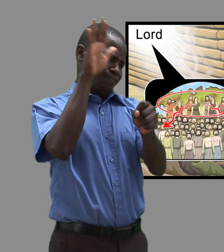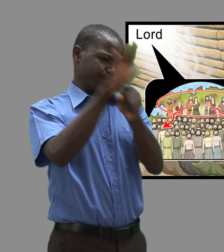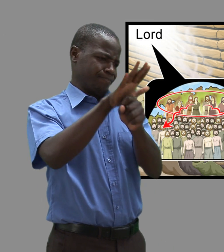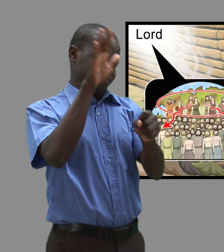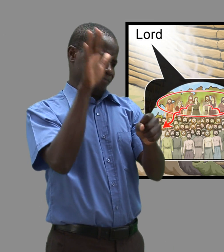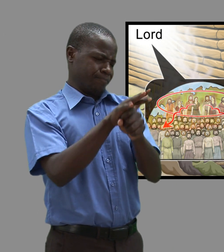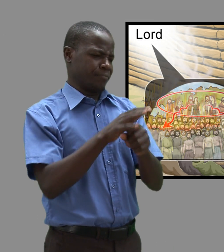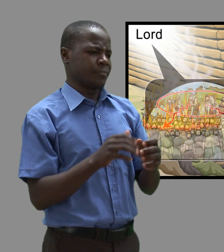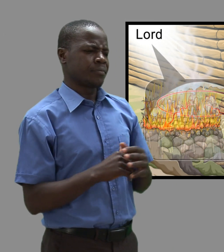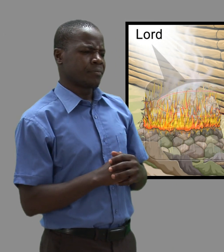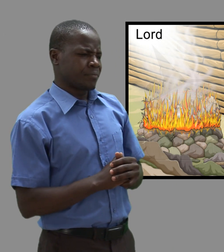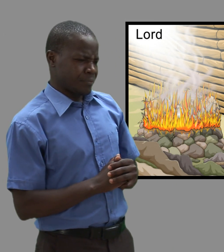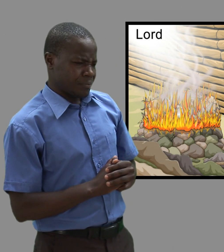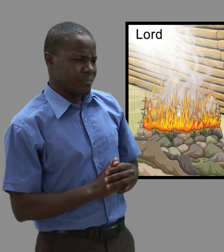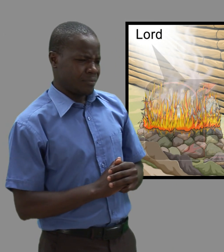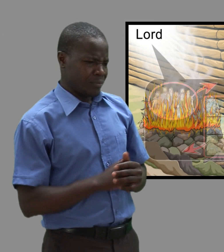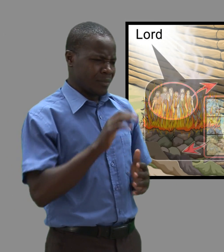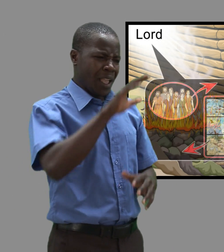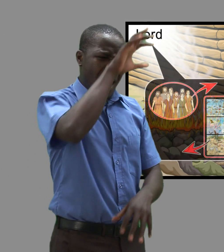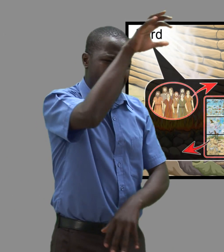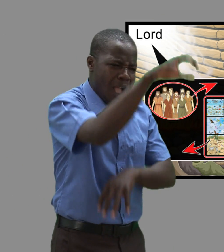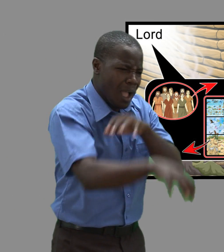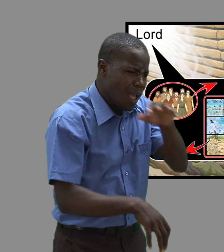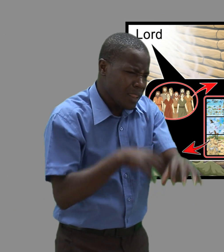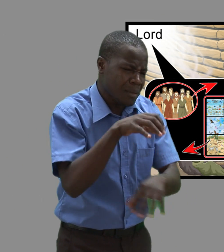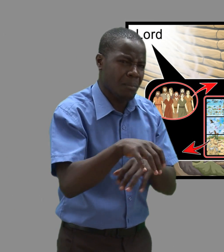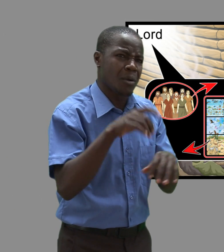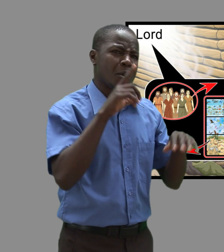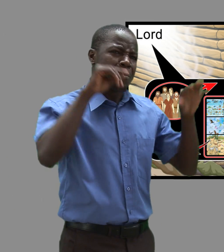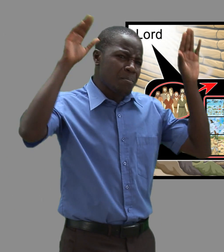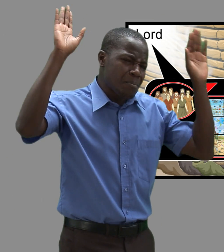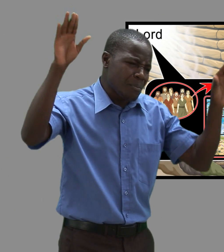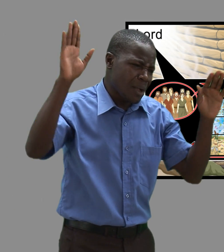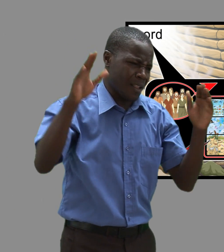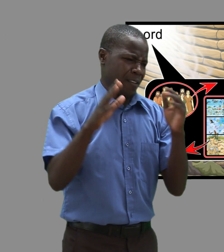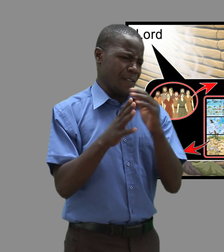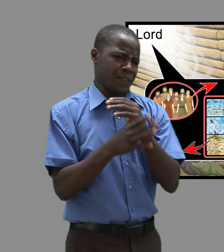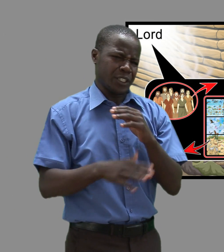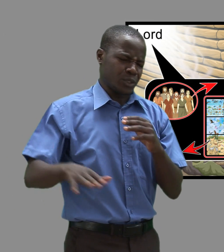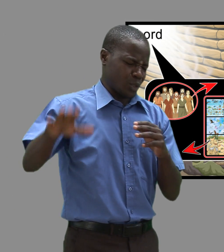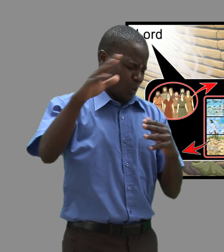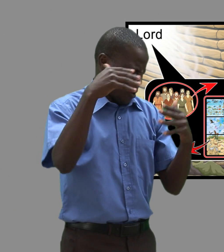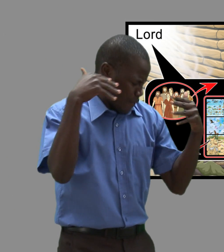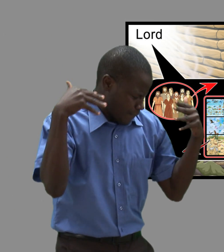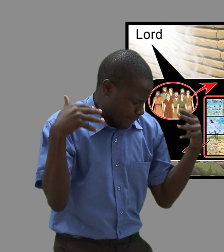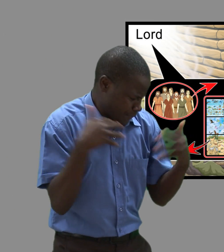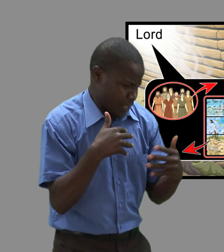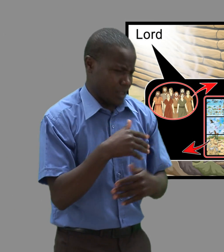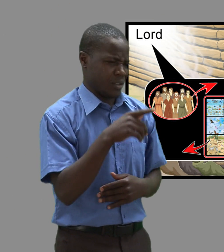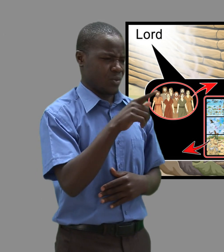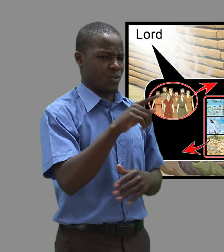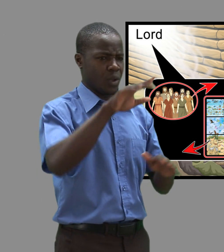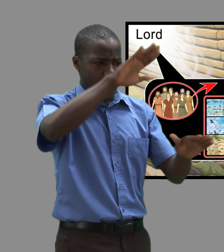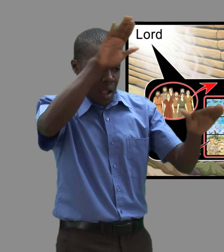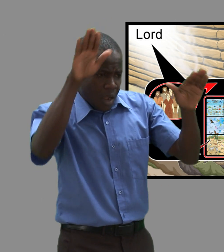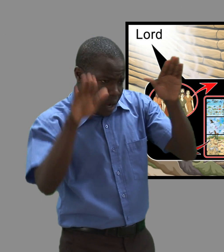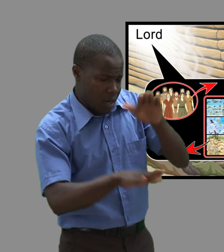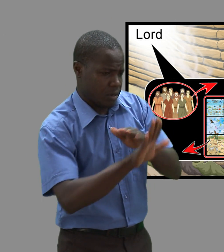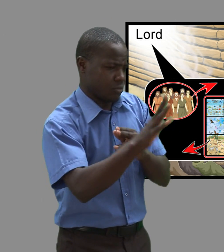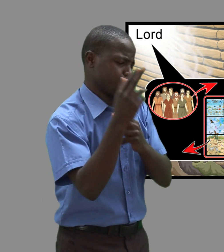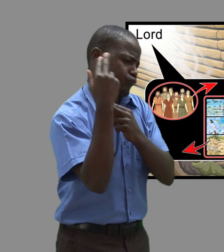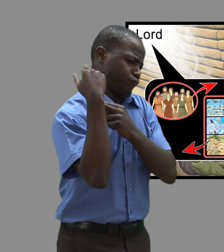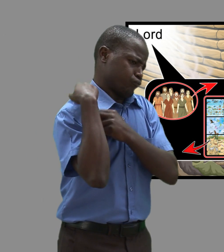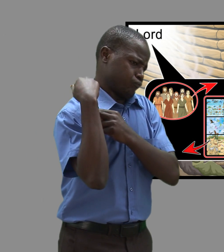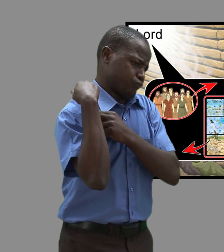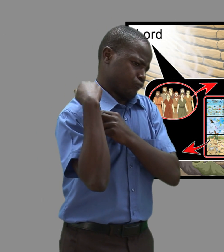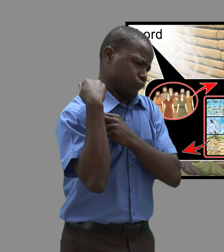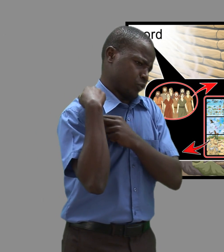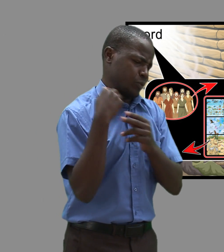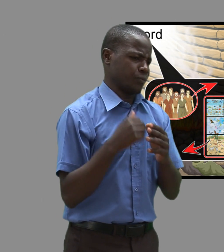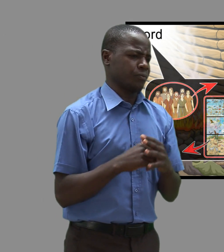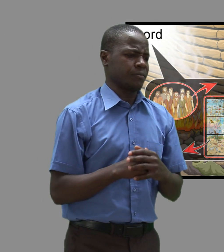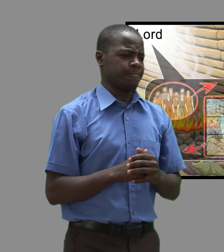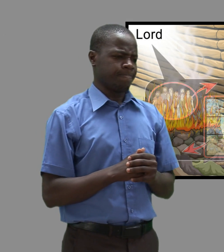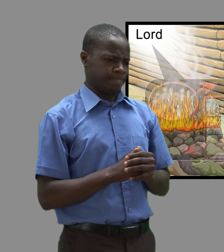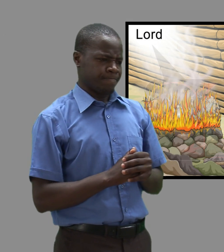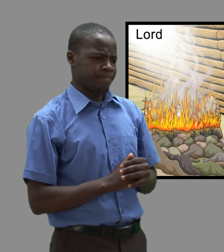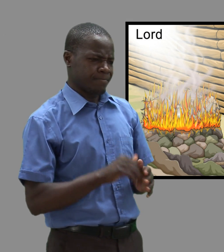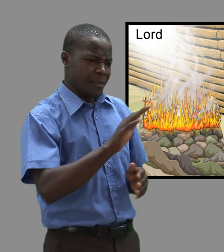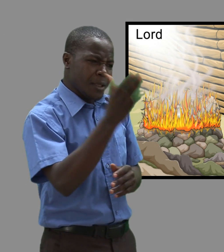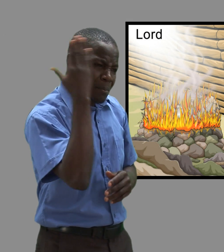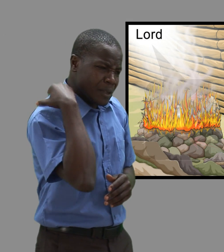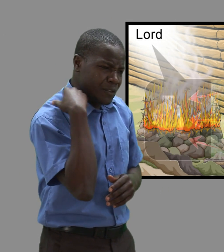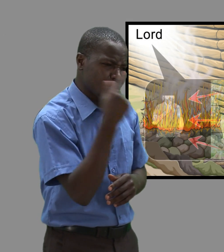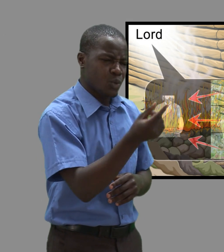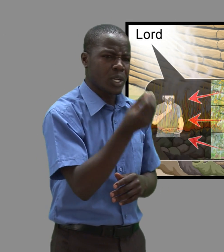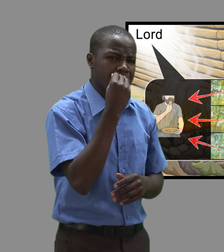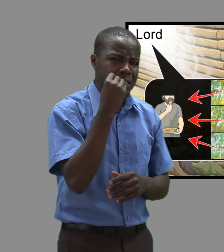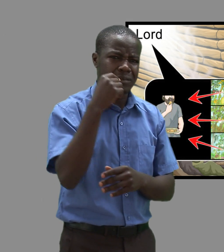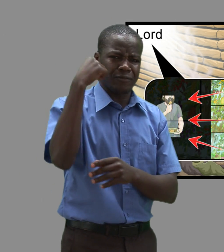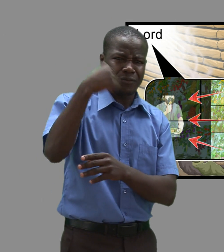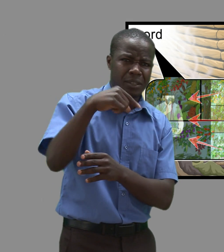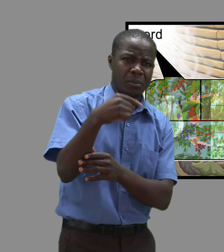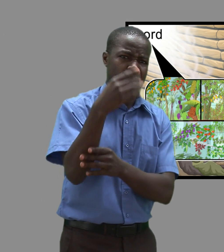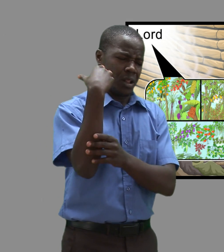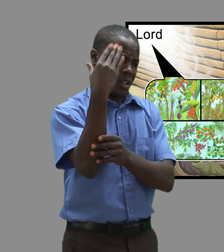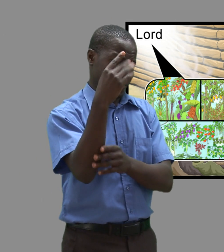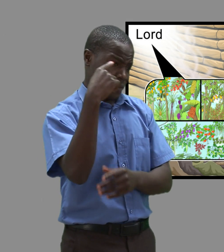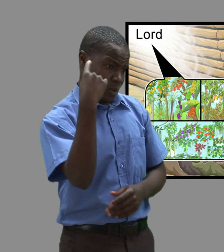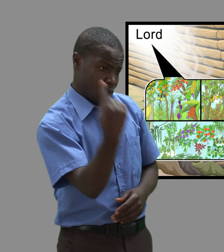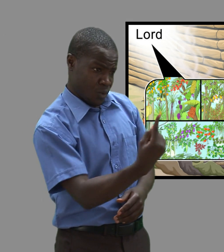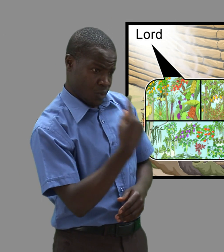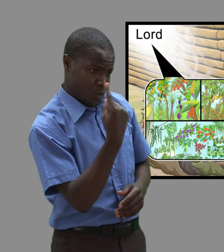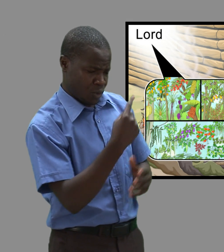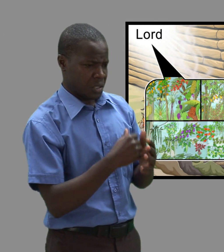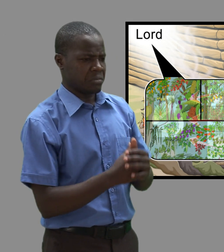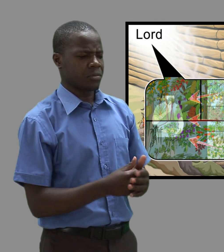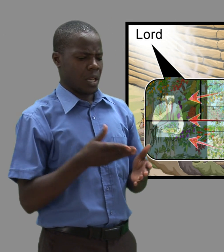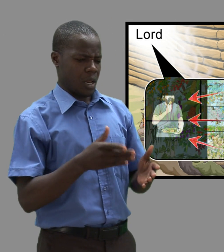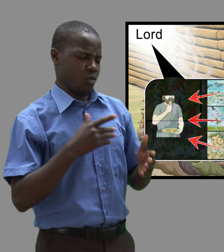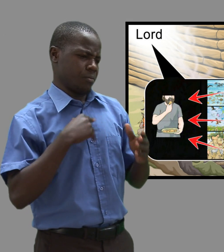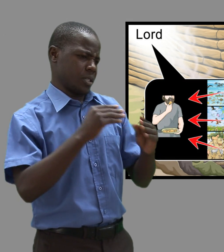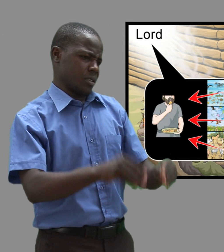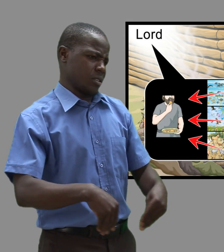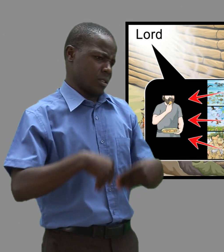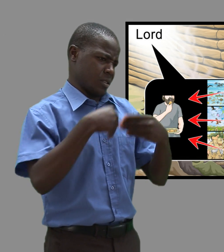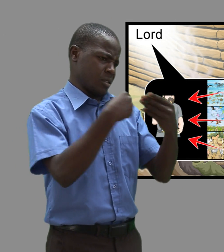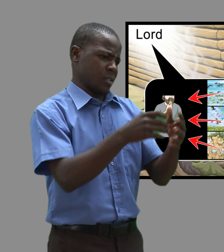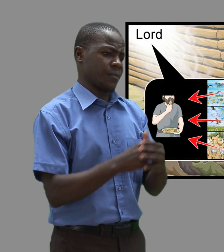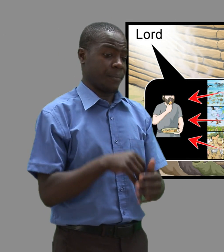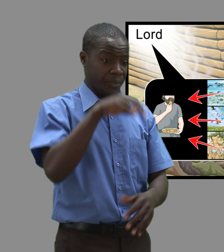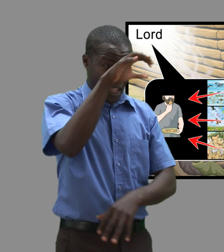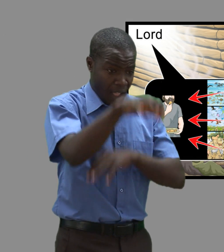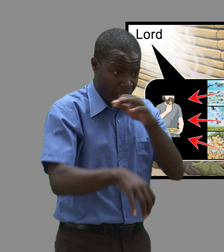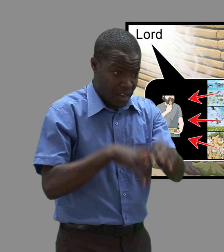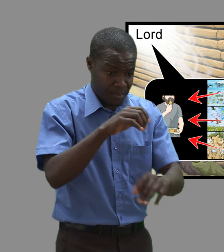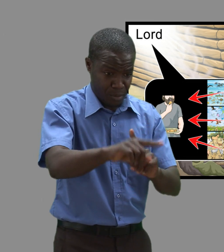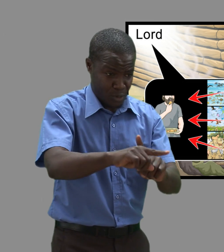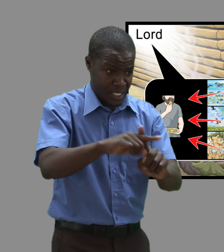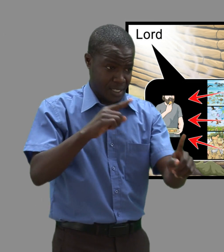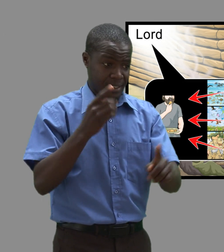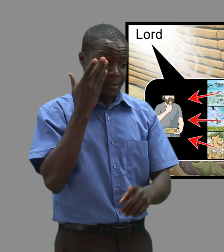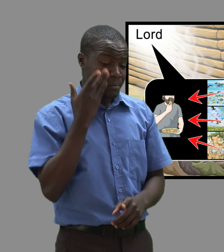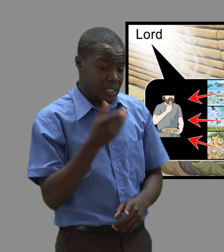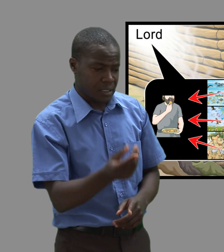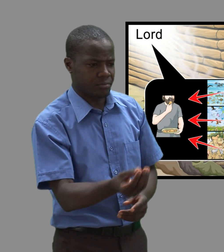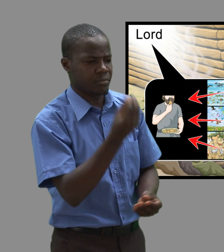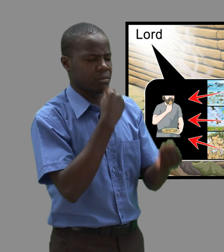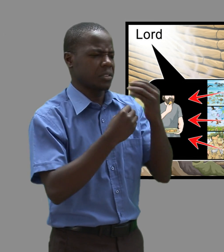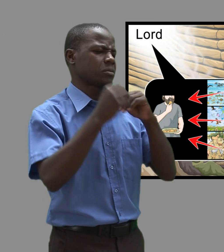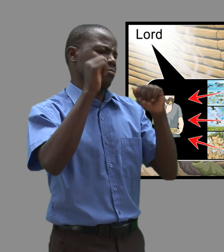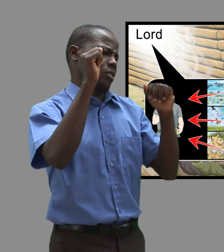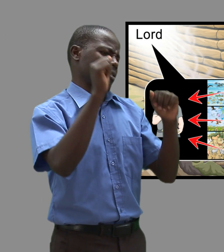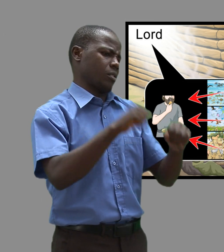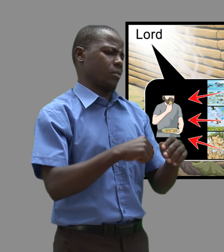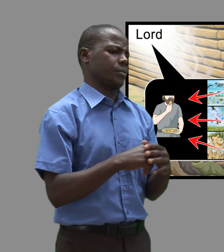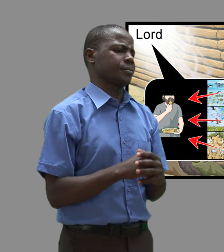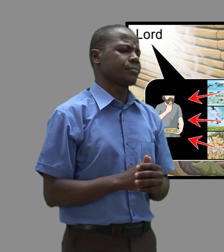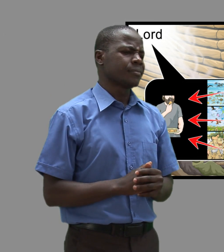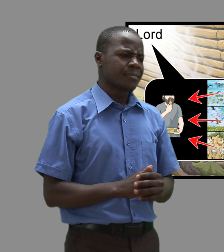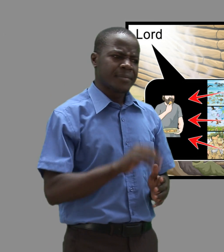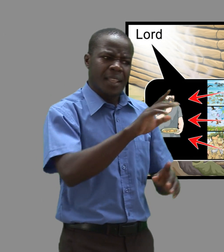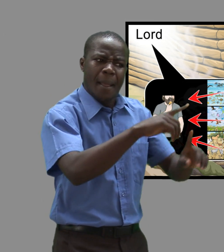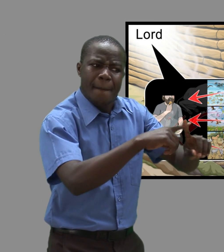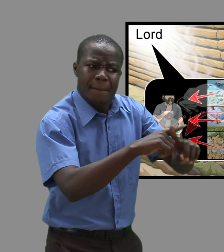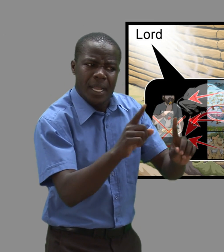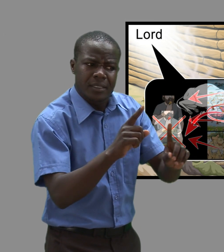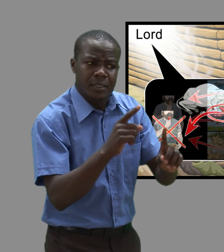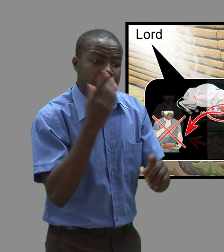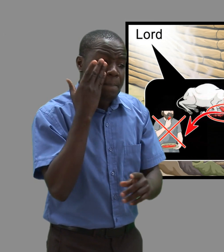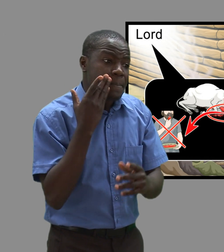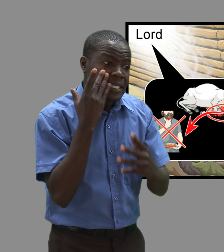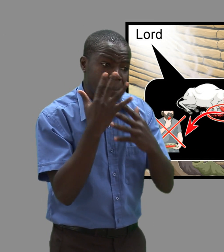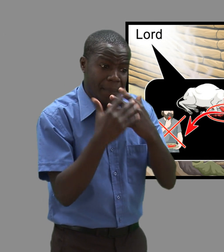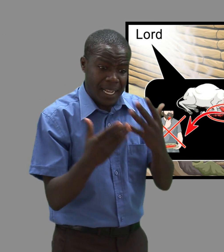The fear and dread of you will fall on every living creature on the earth, every bird of the air, every creature that crawls on the ground, and all the fish of the sea. They are delivered into your hand. Everything that lives and moves will be food for you; just as I gave you the green plants, I now give you all things.